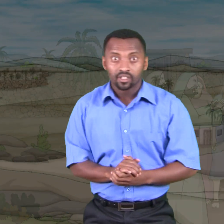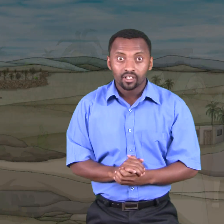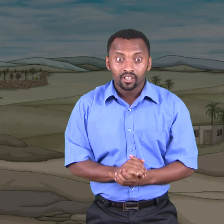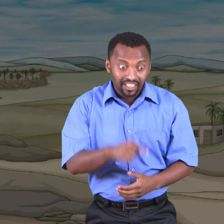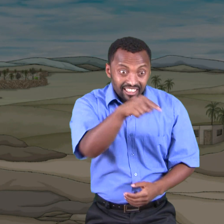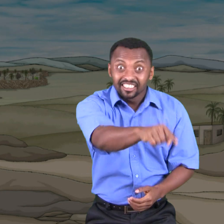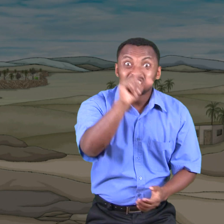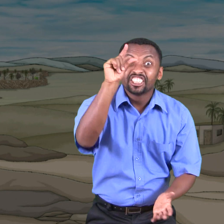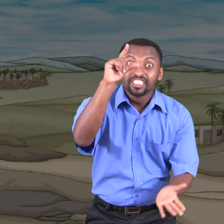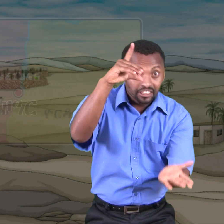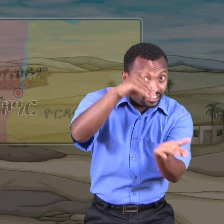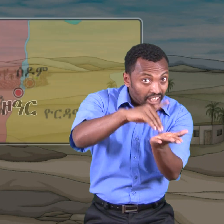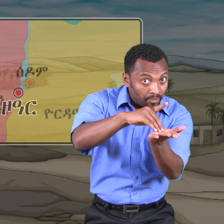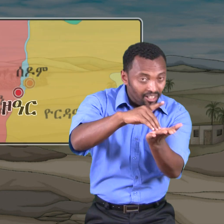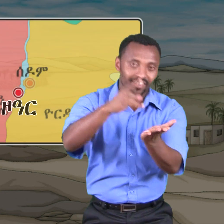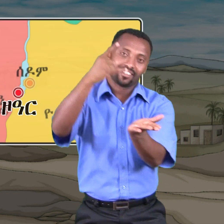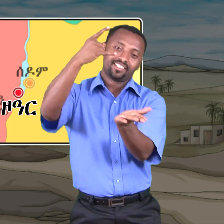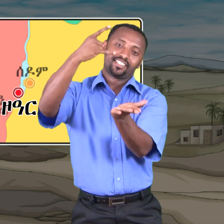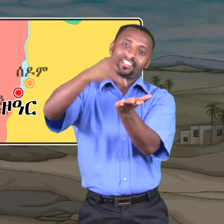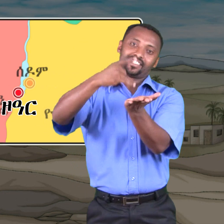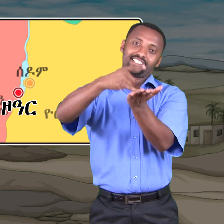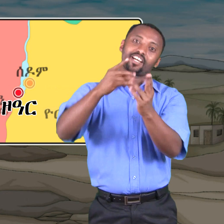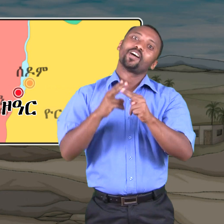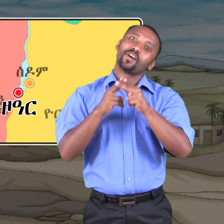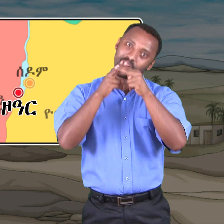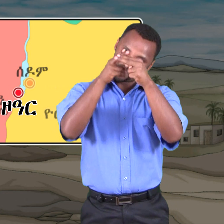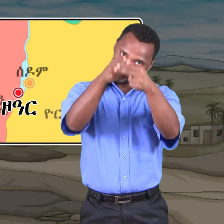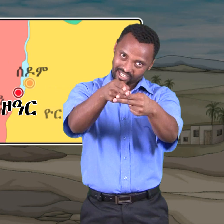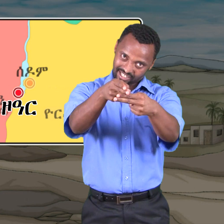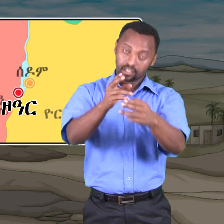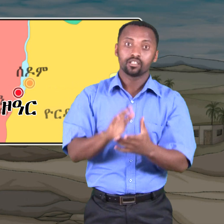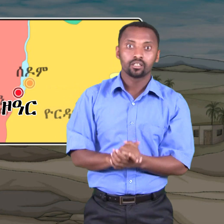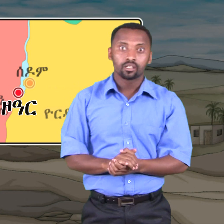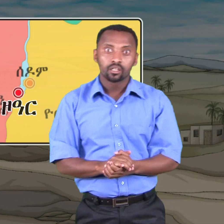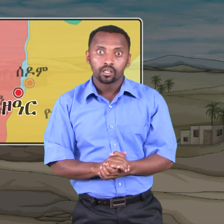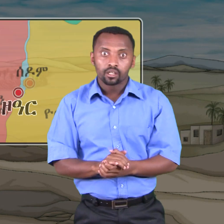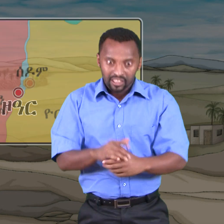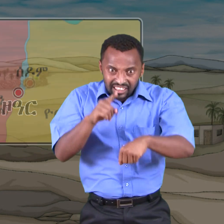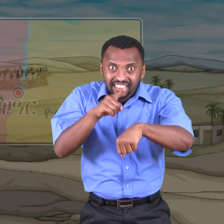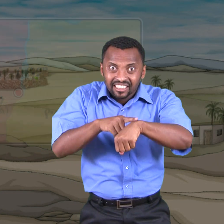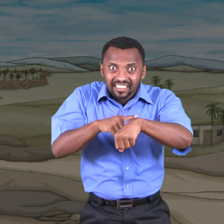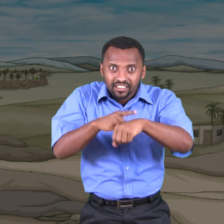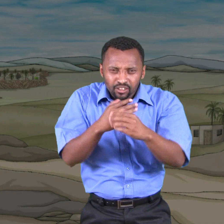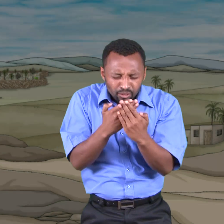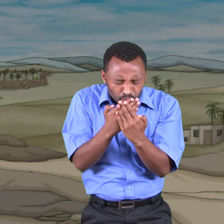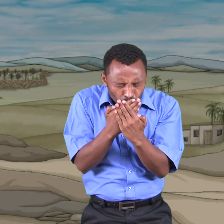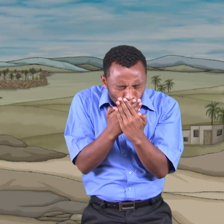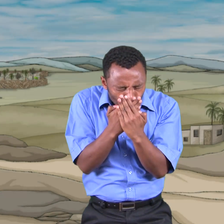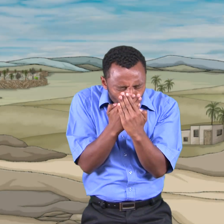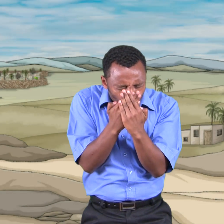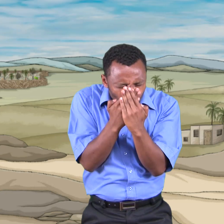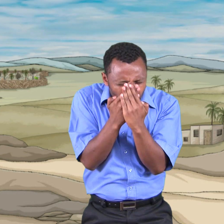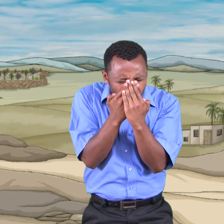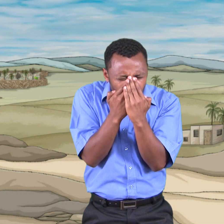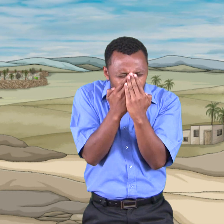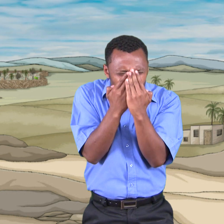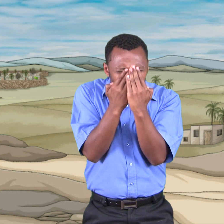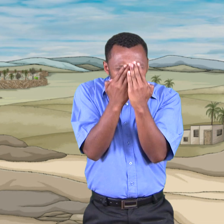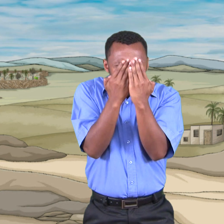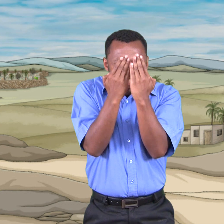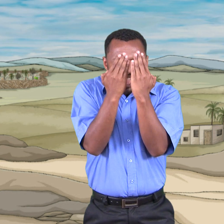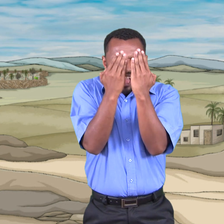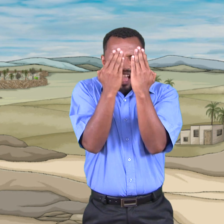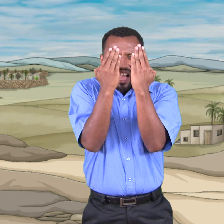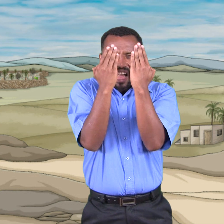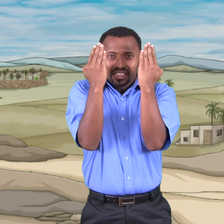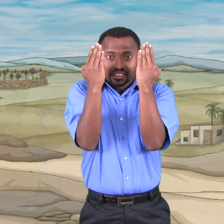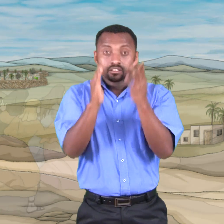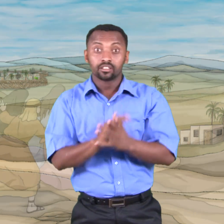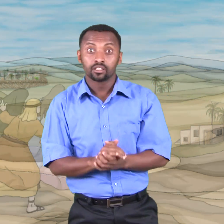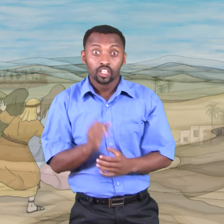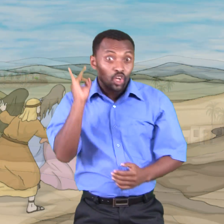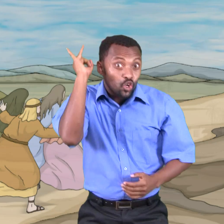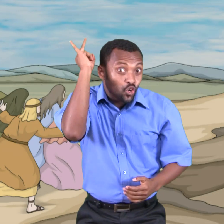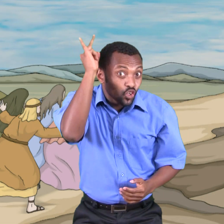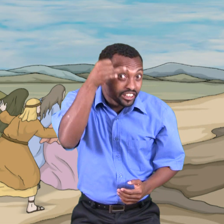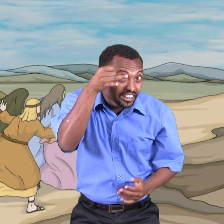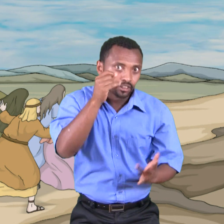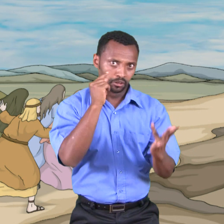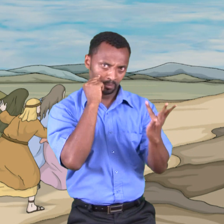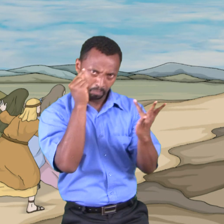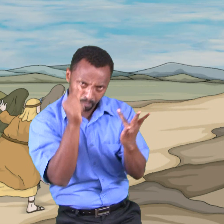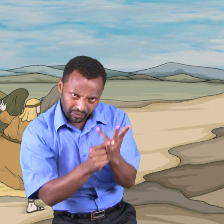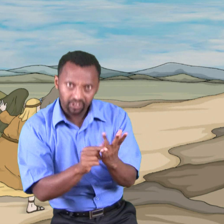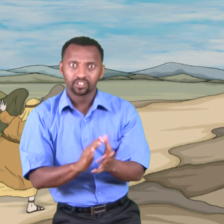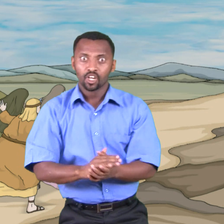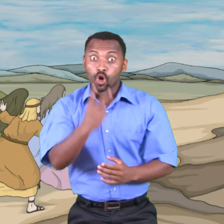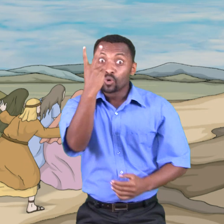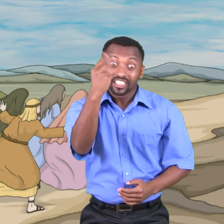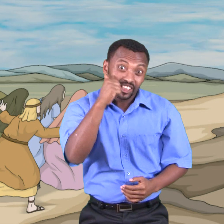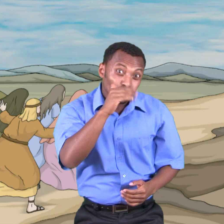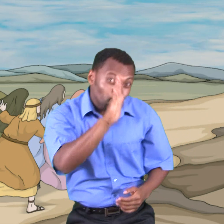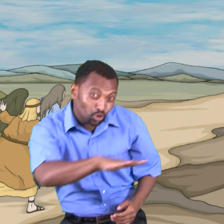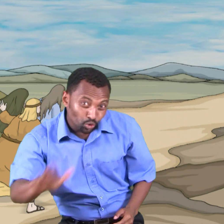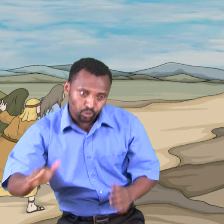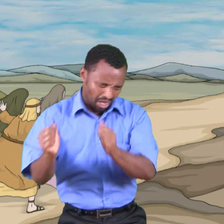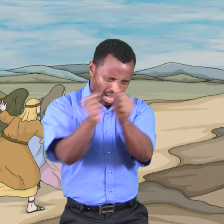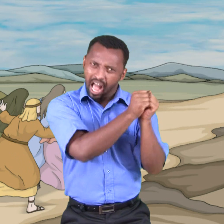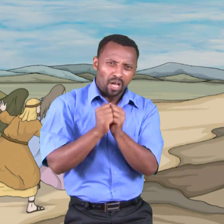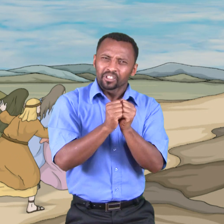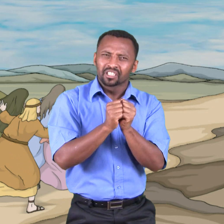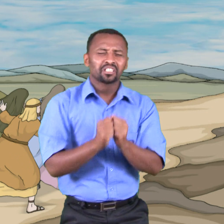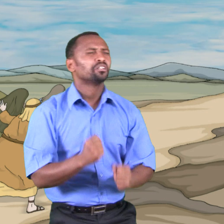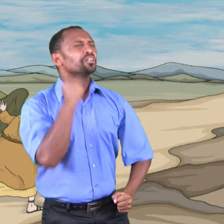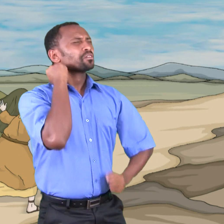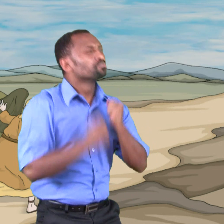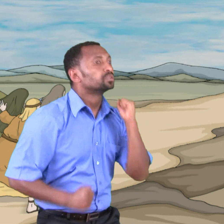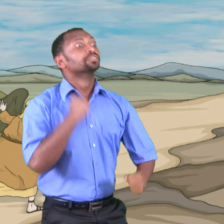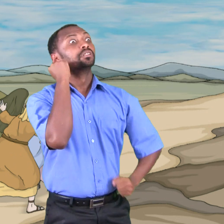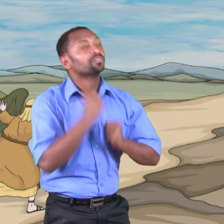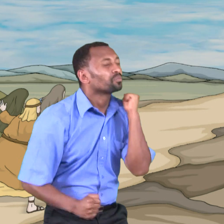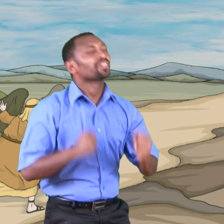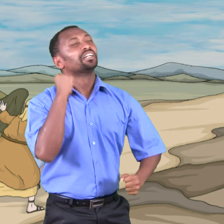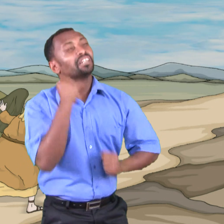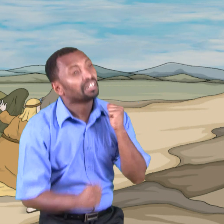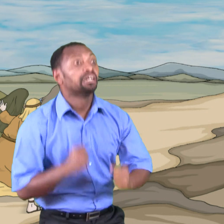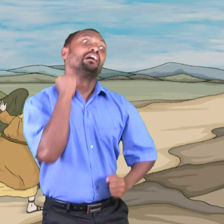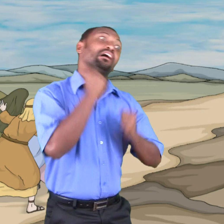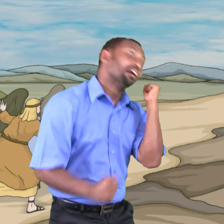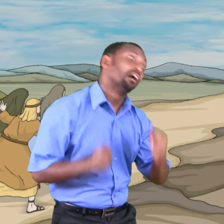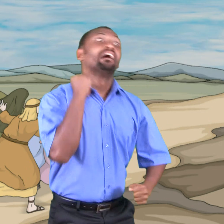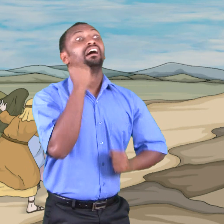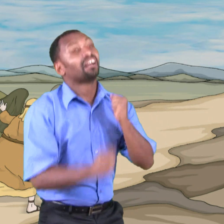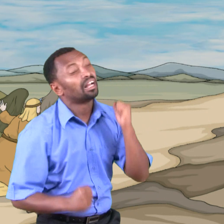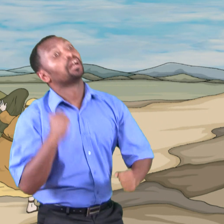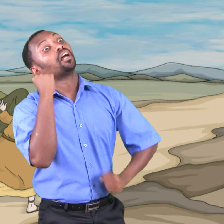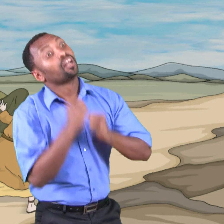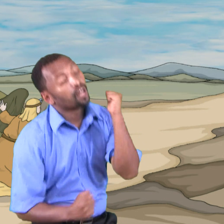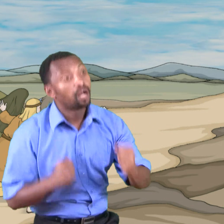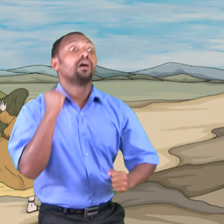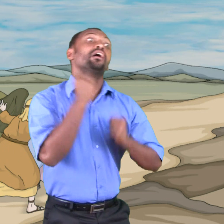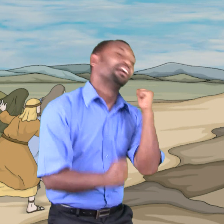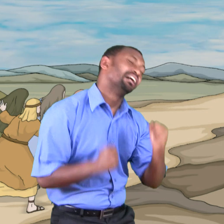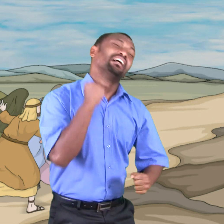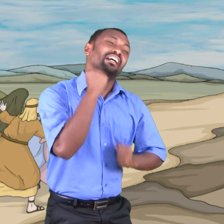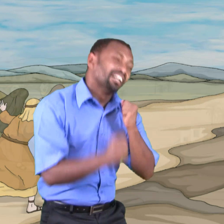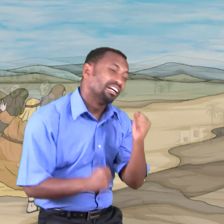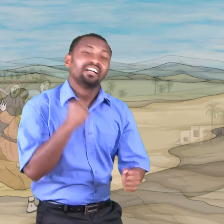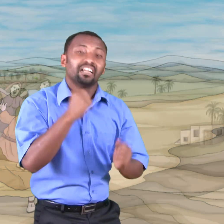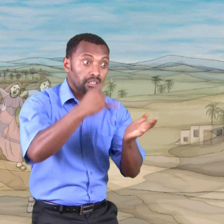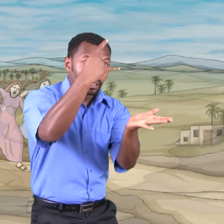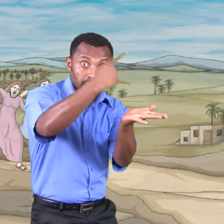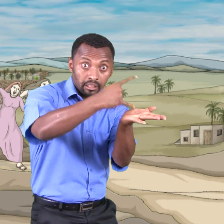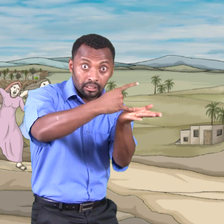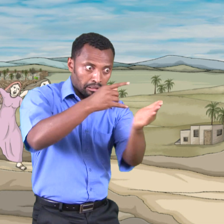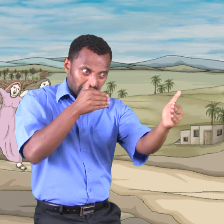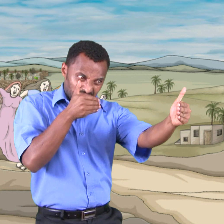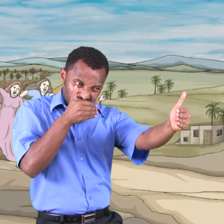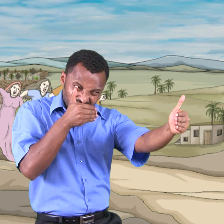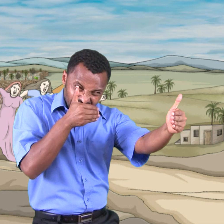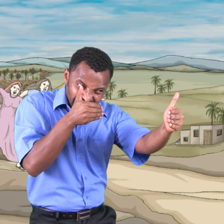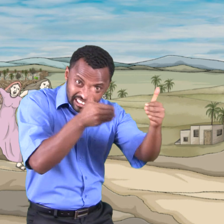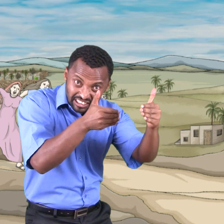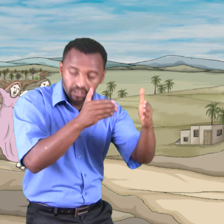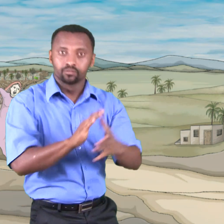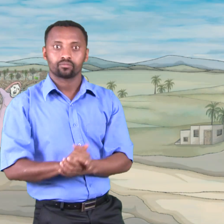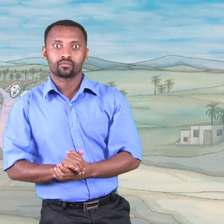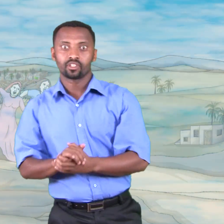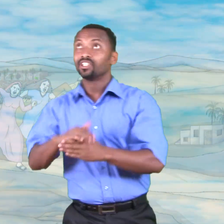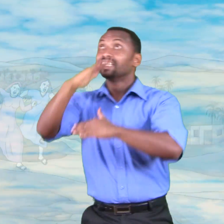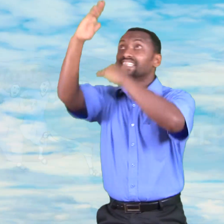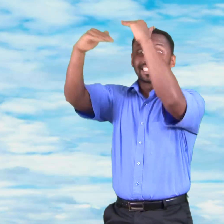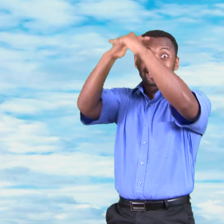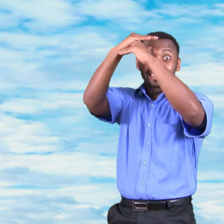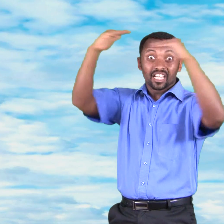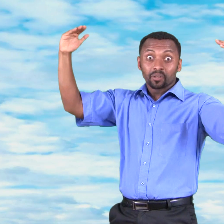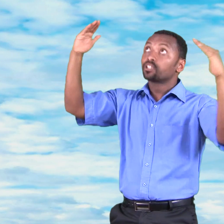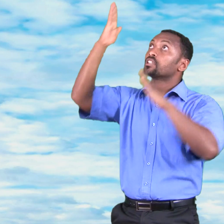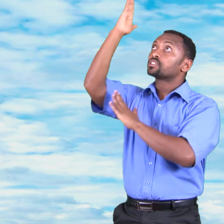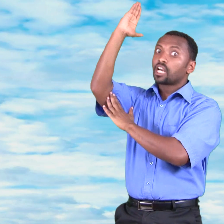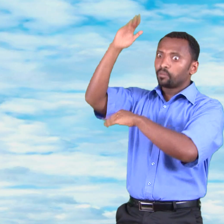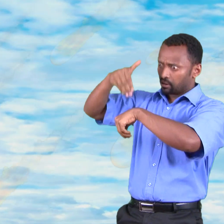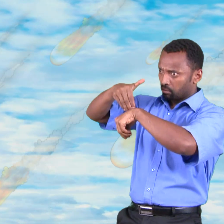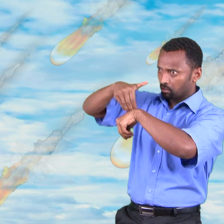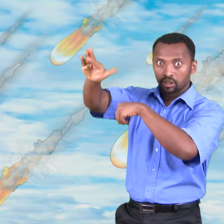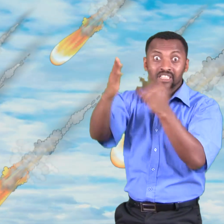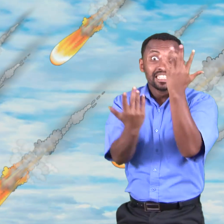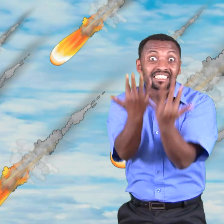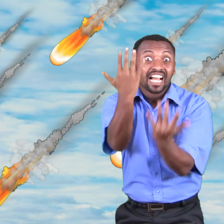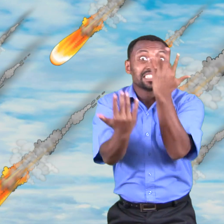That is why the town was called Zoar. And by the time the sun had risen over the land, Lot had reached Zoar.